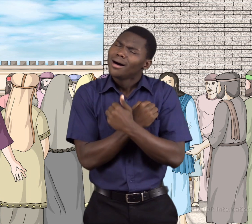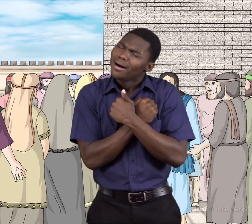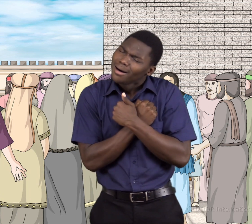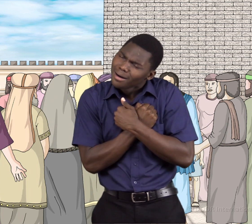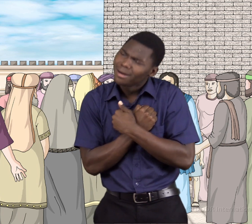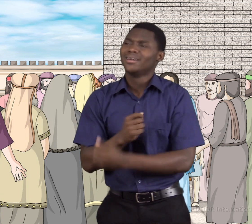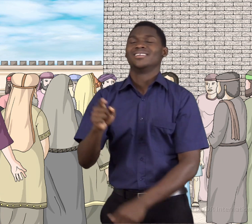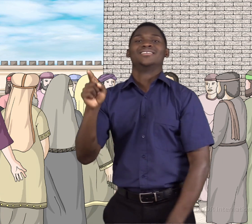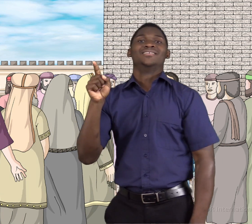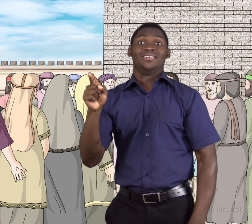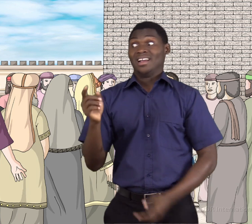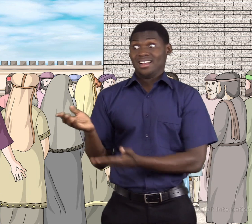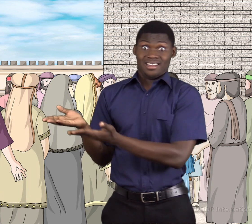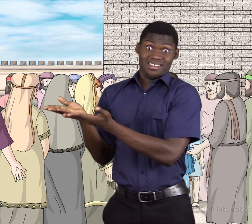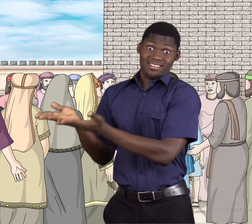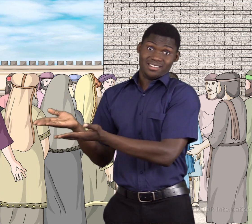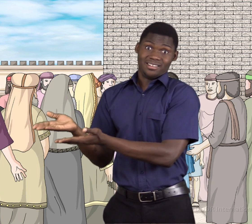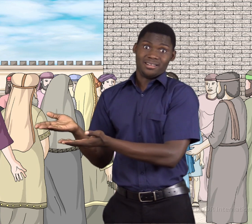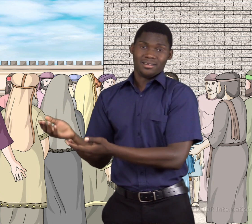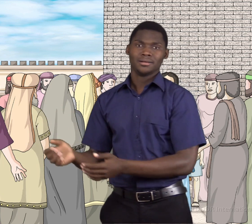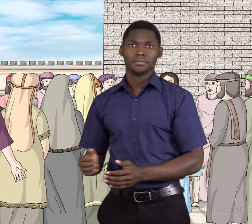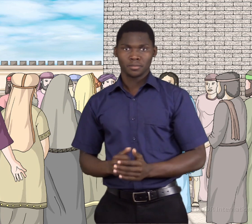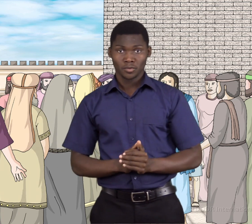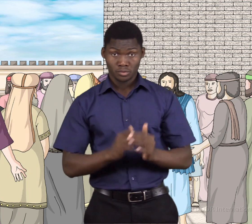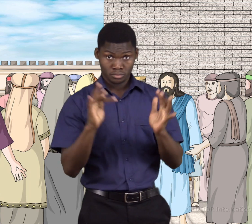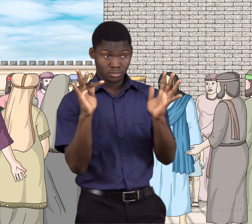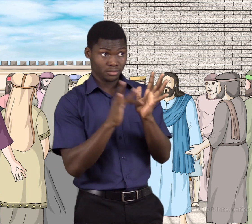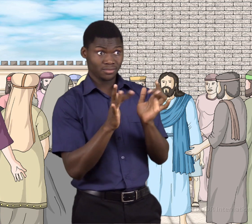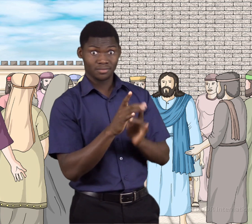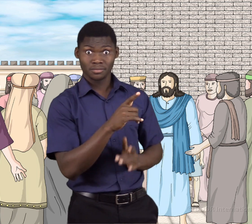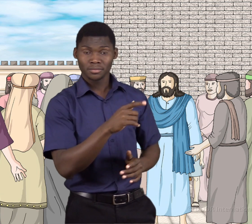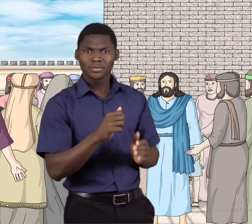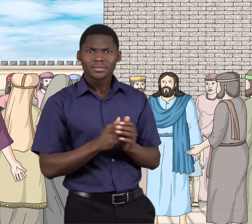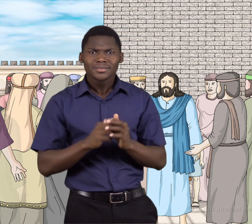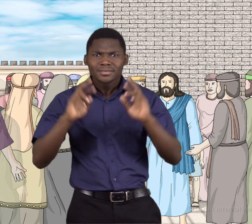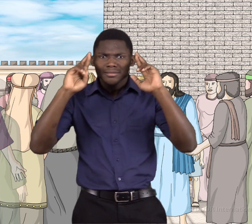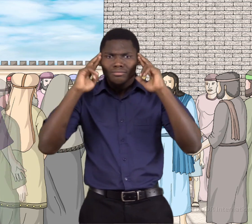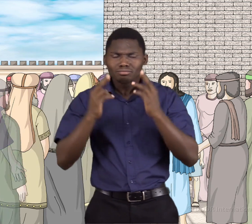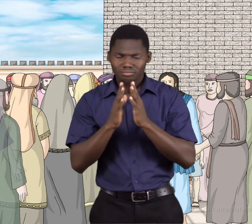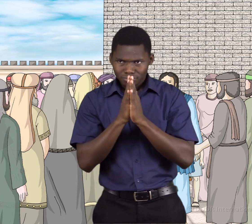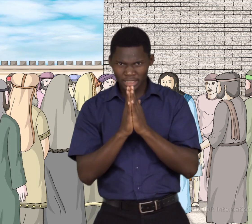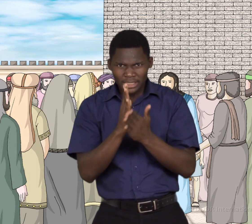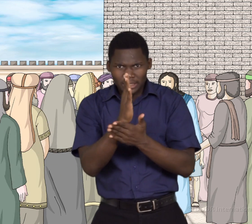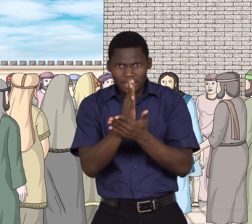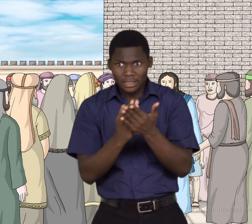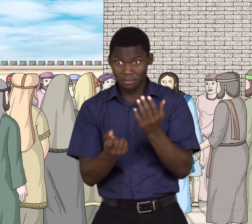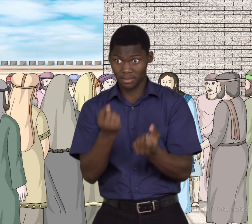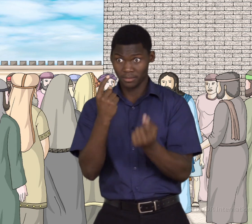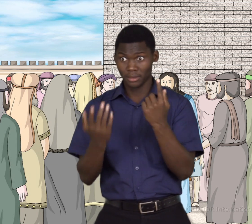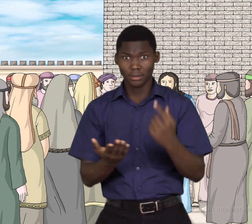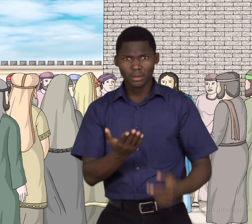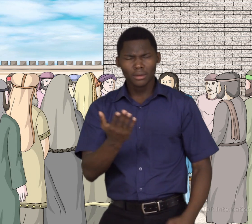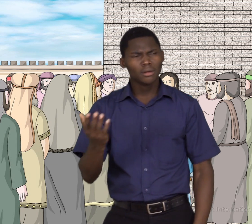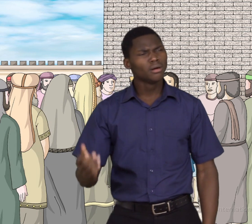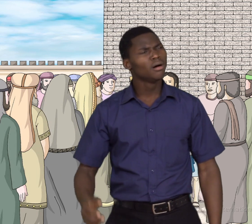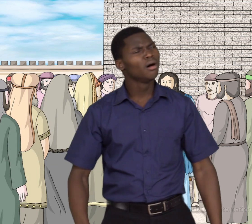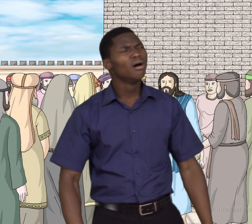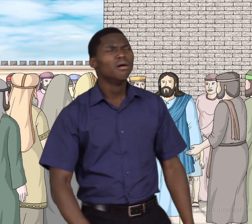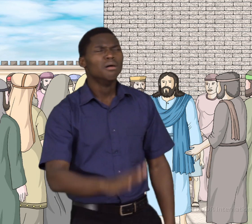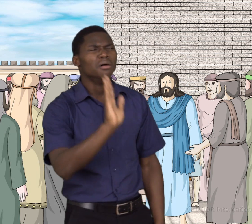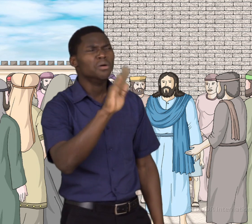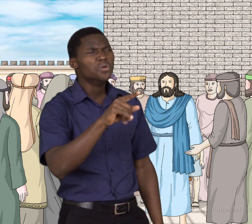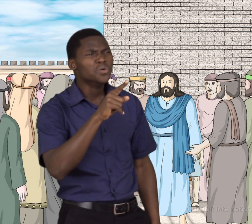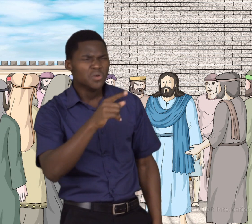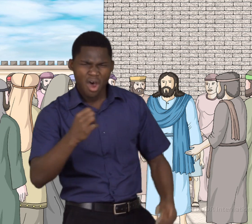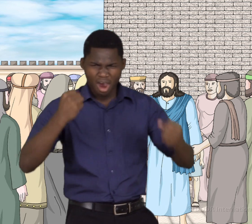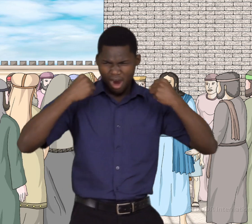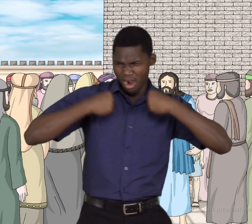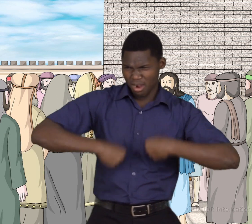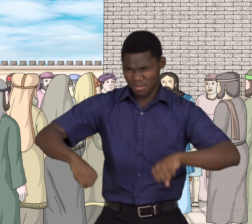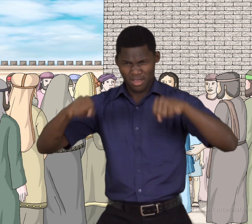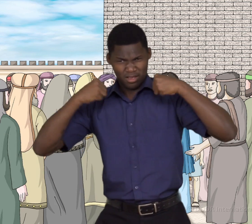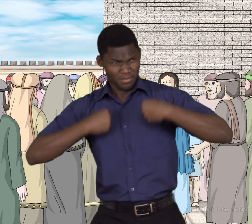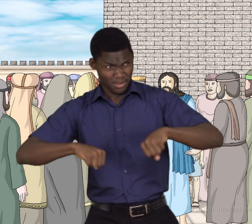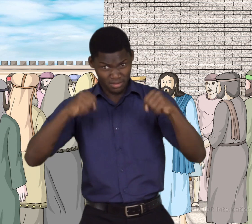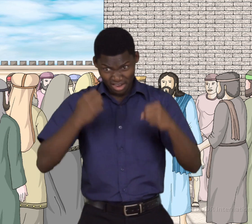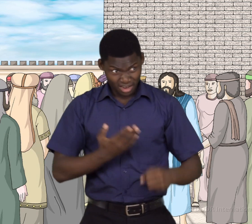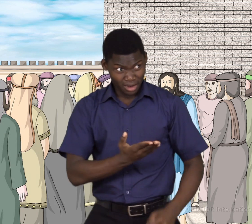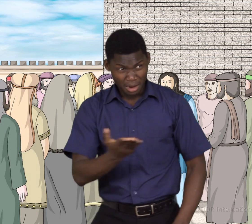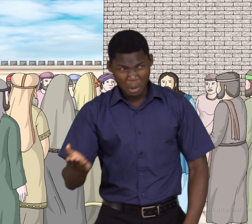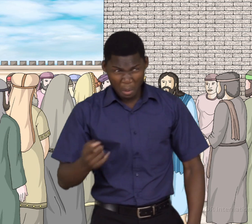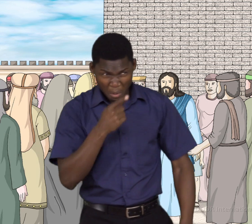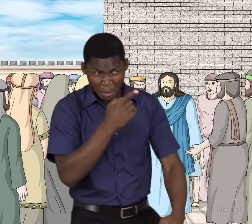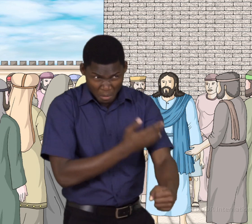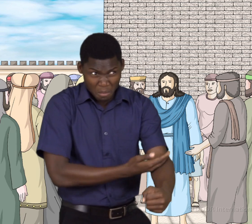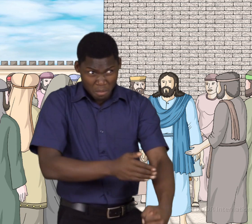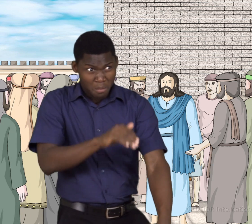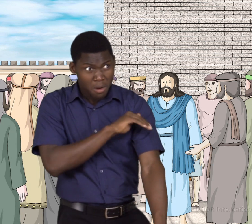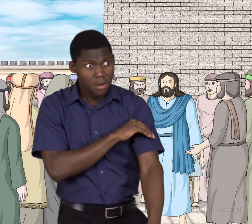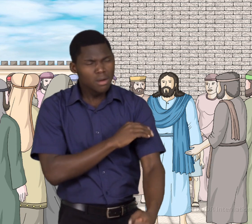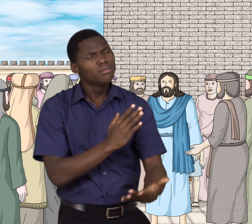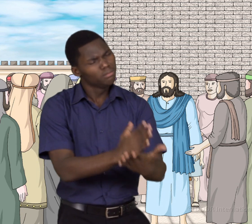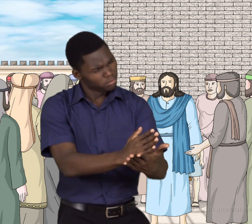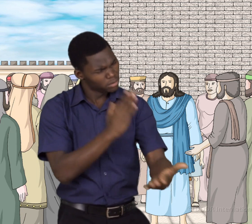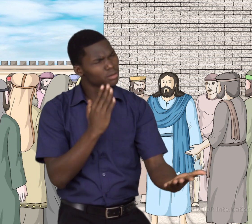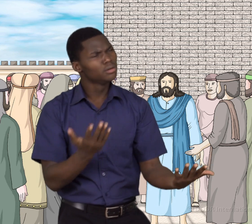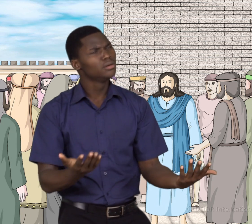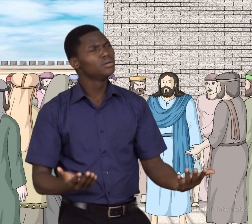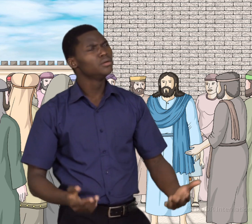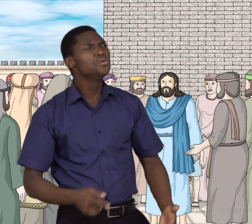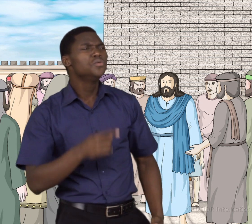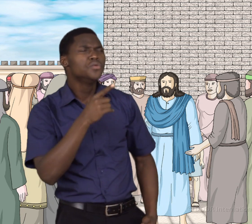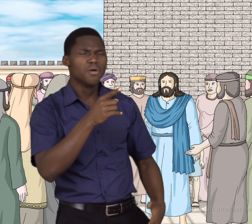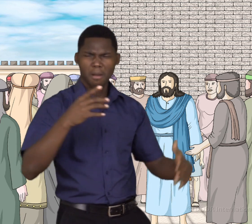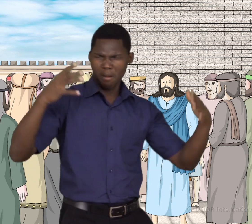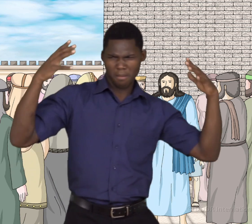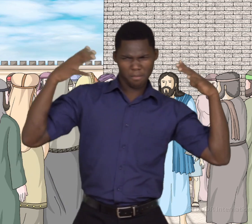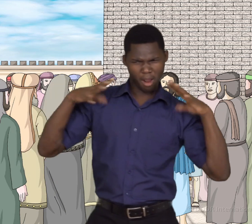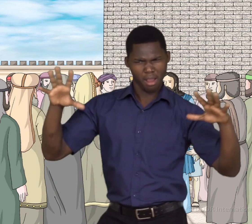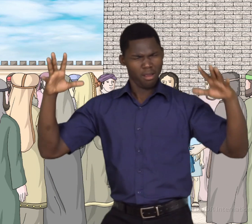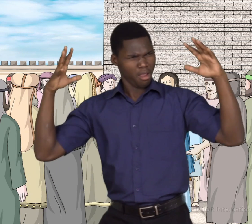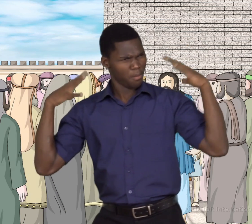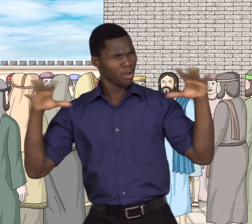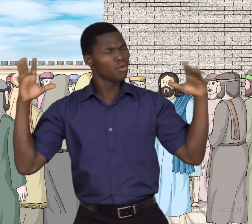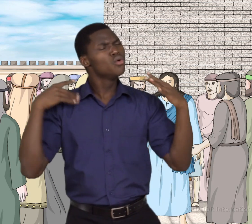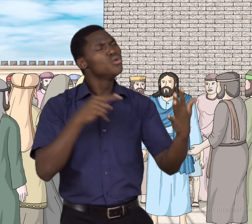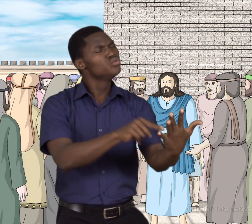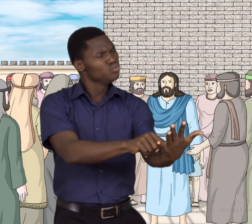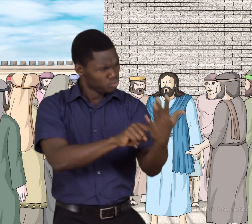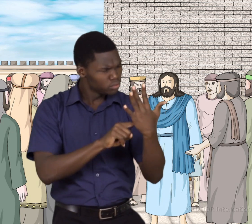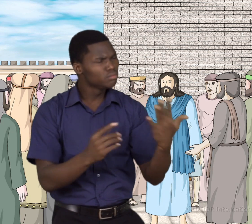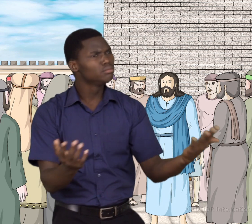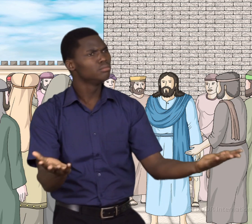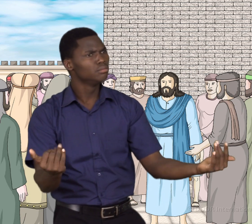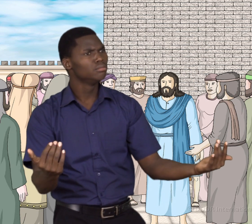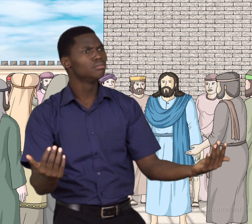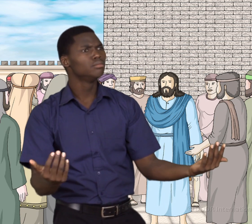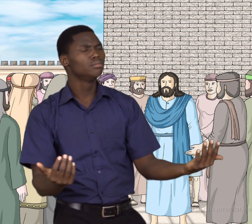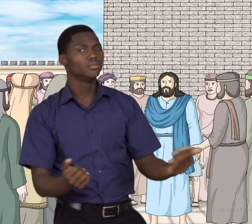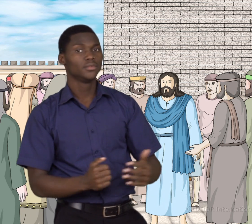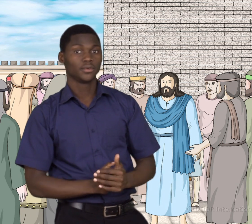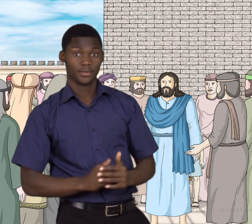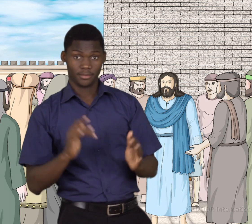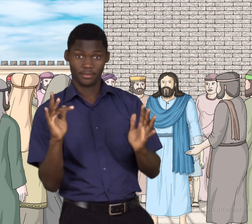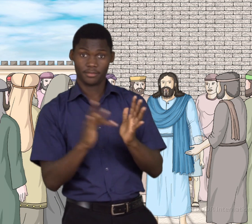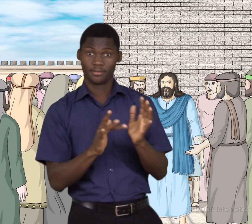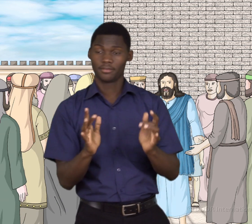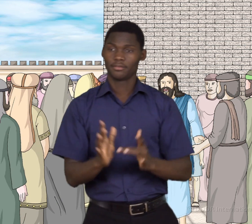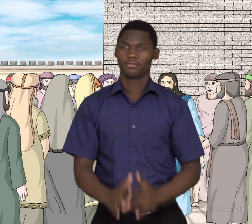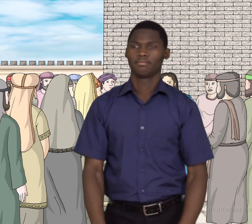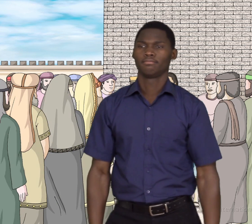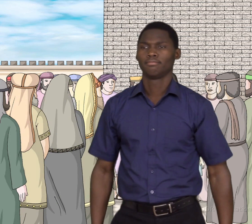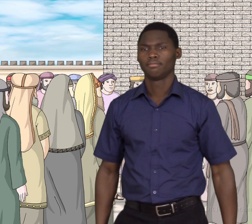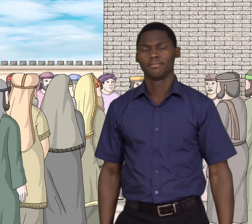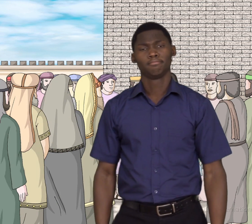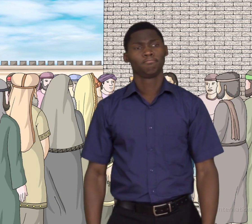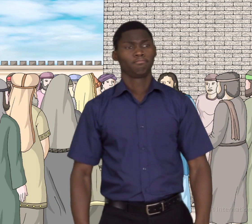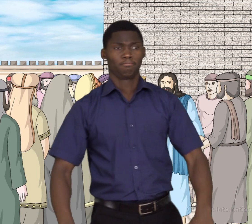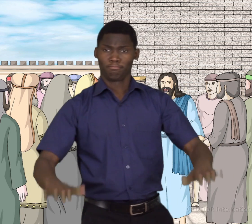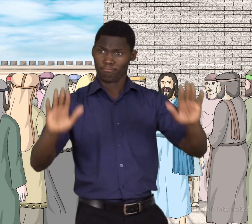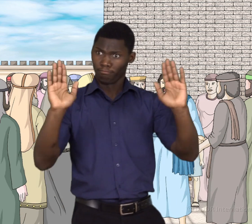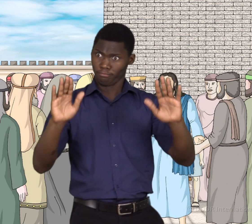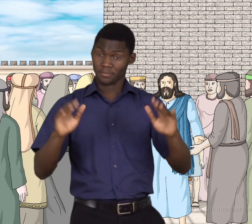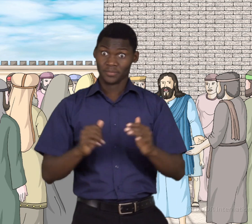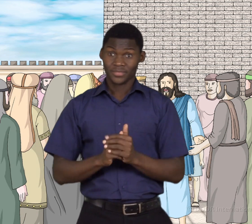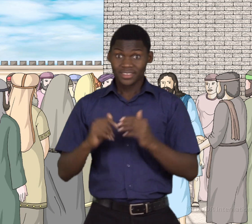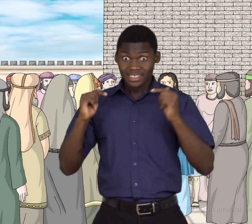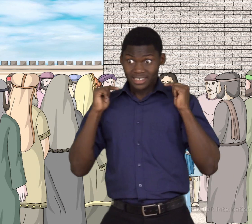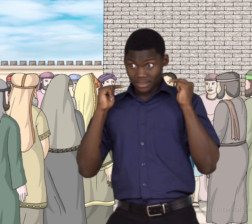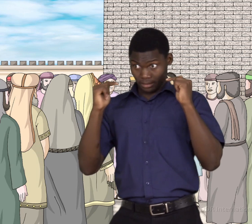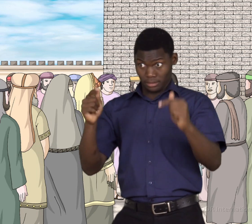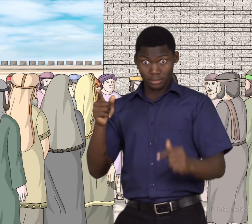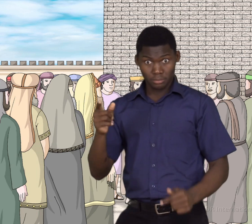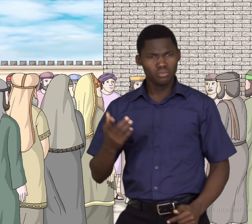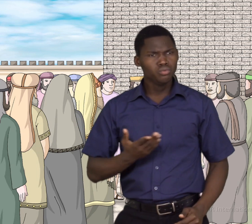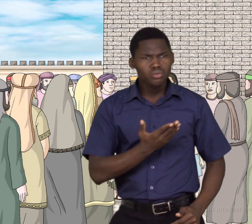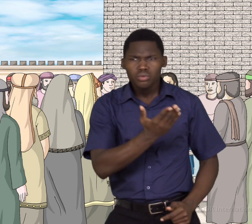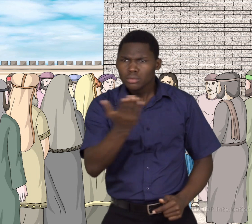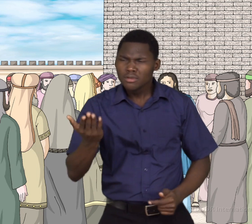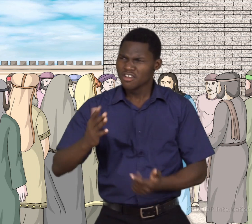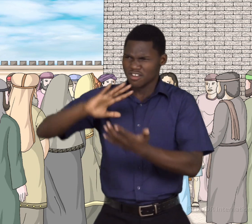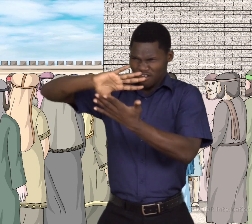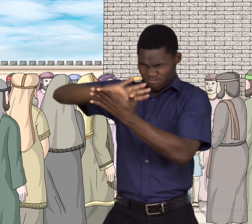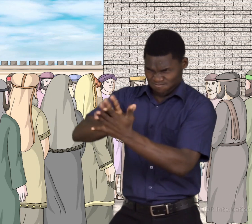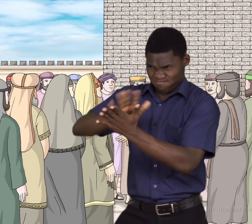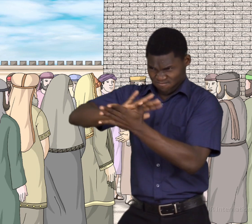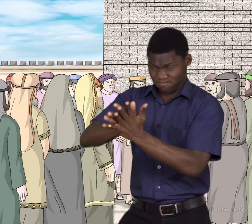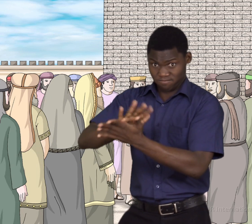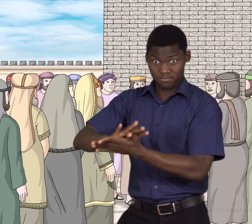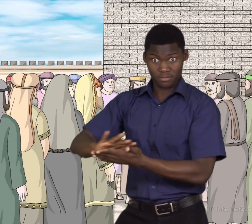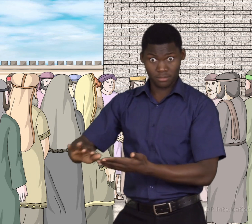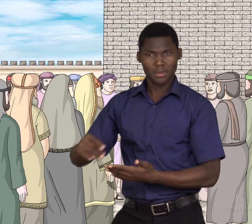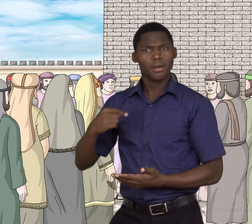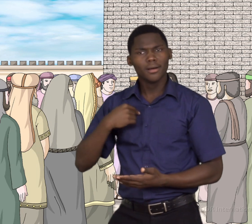Jesus answered, “Destroy this temple, and in three days I will raise it up again.”